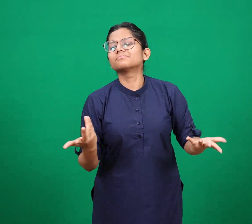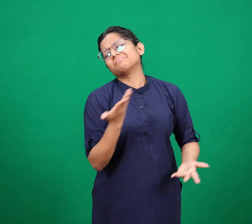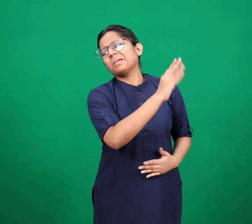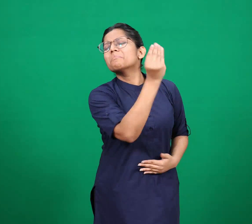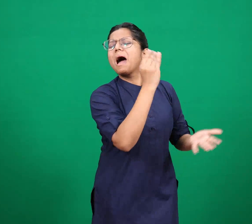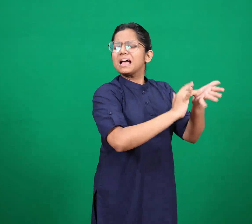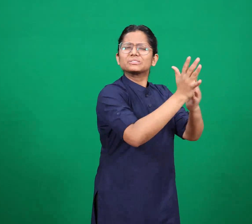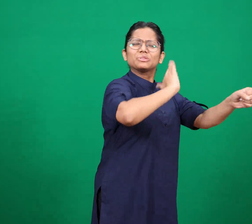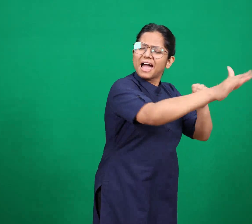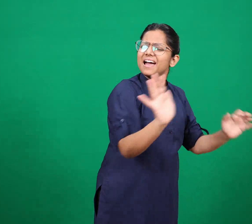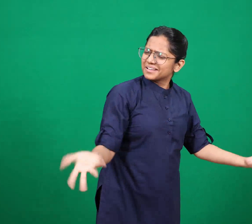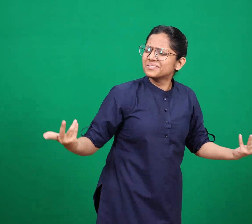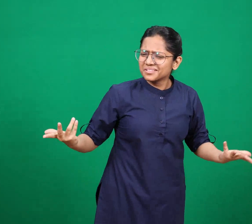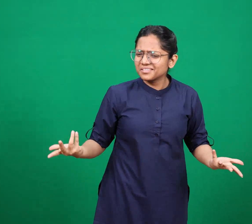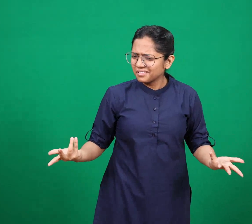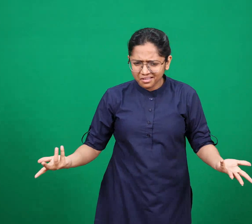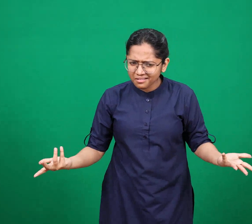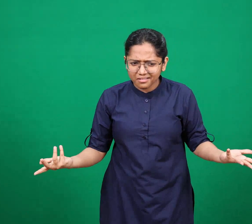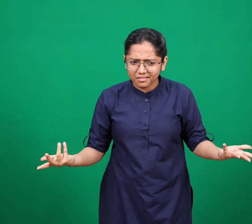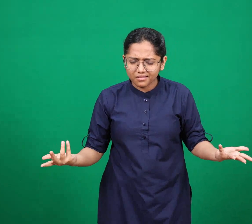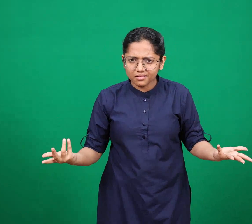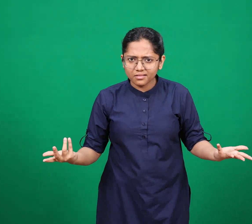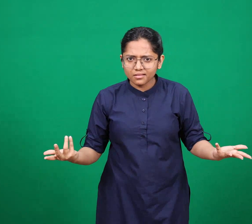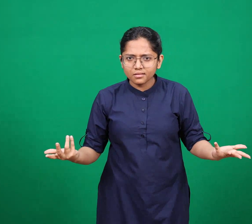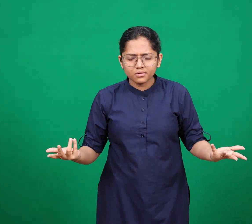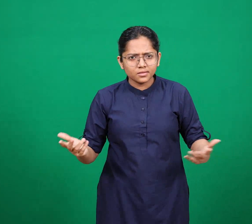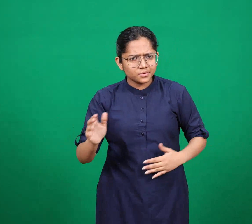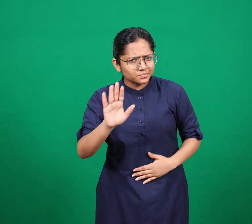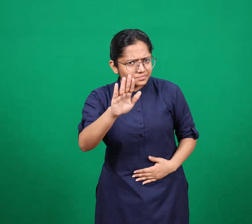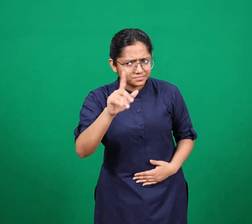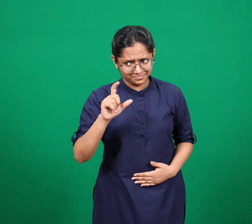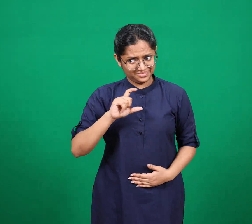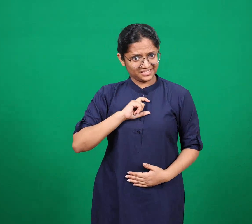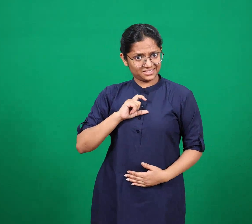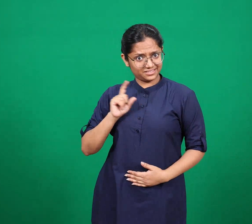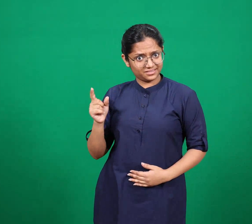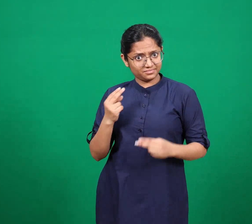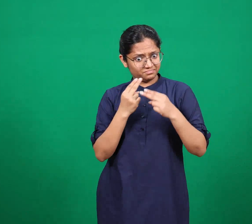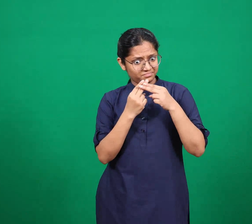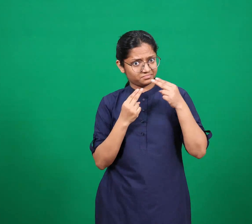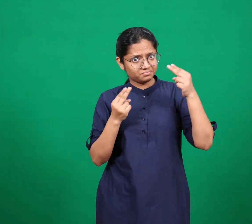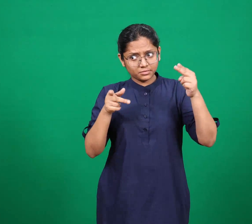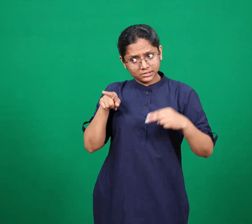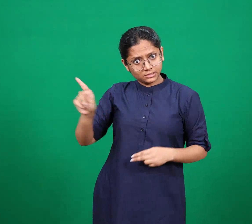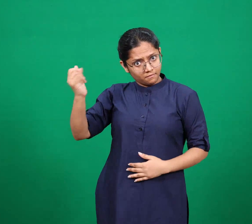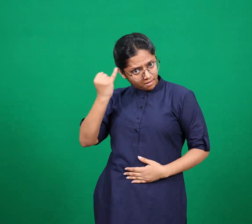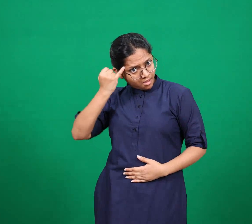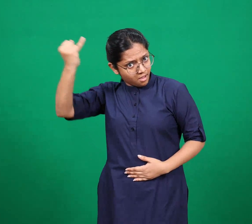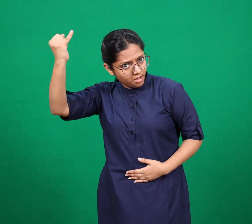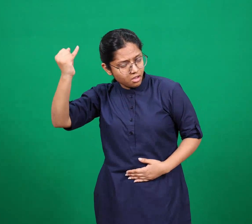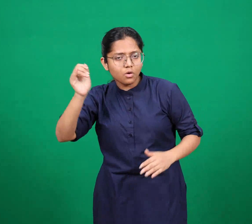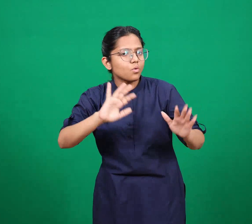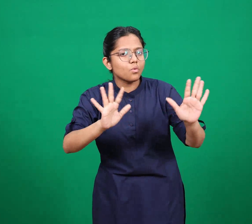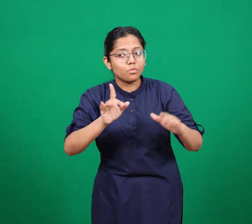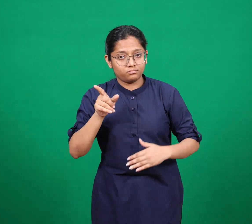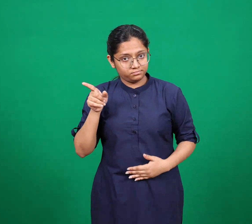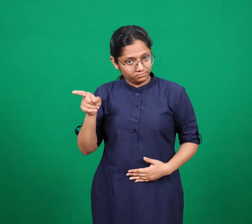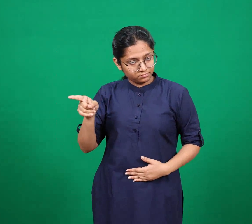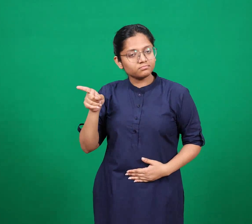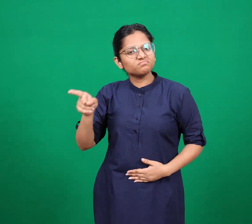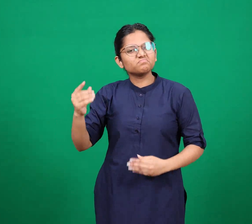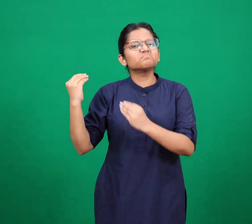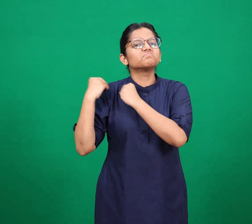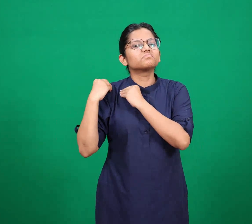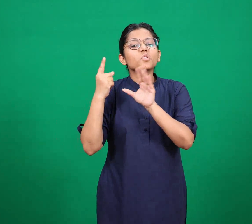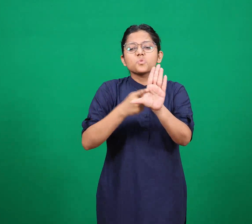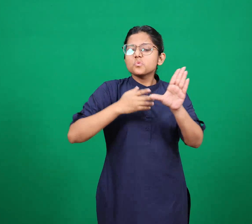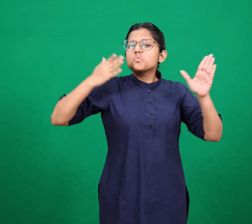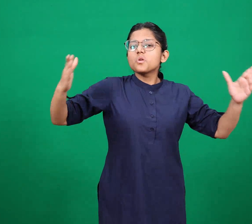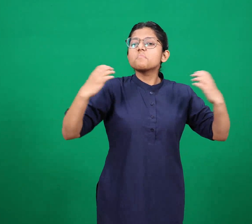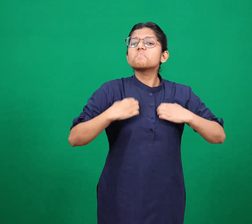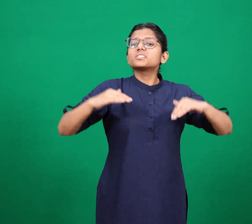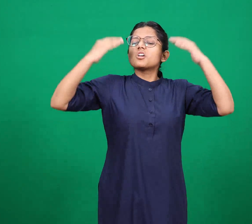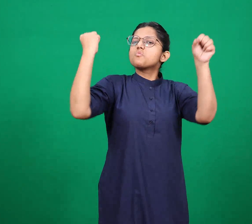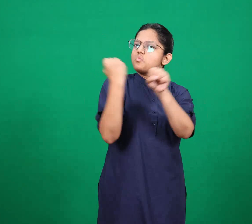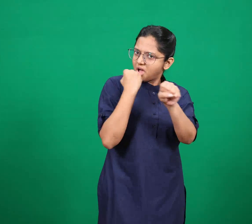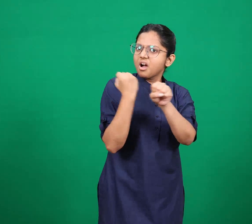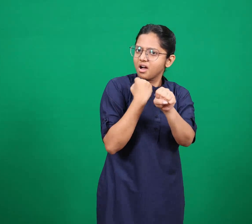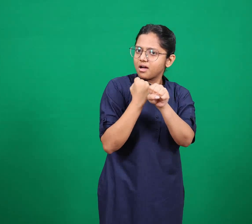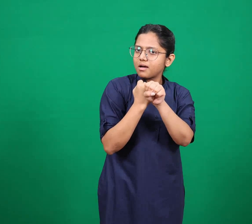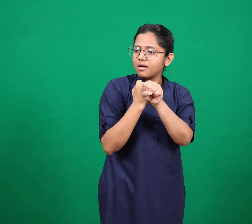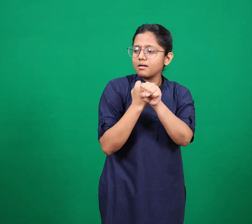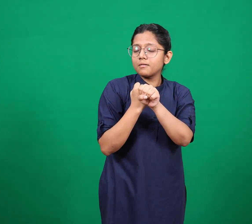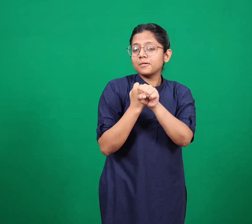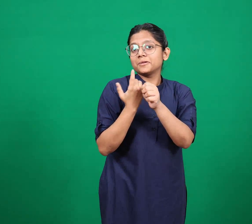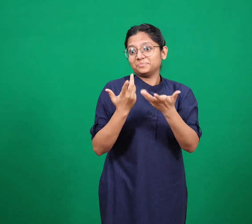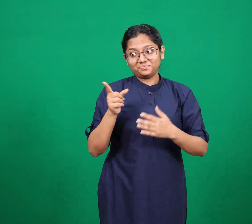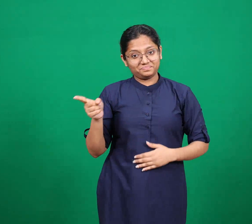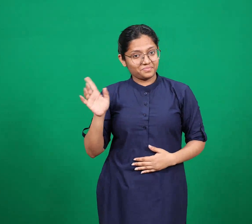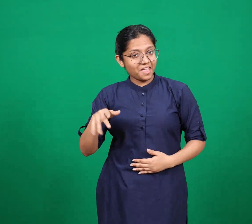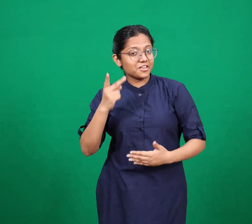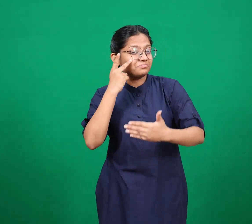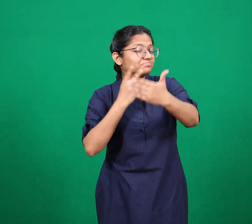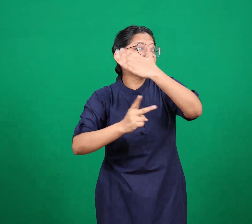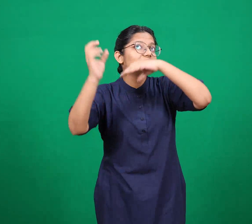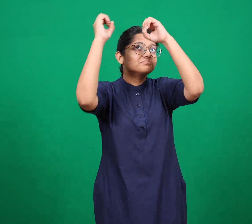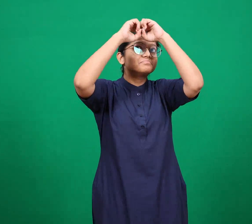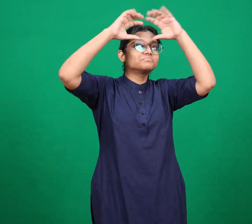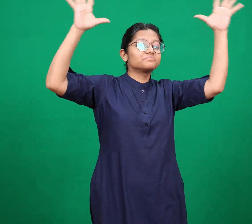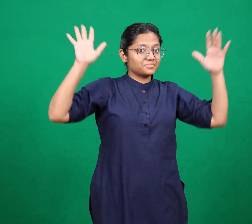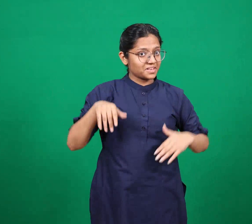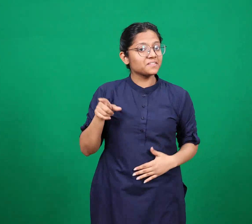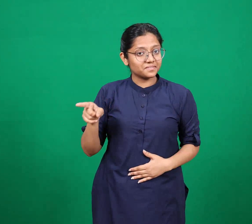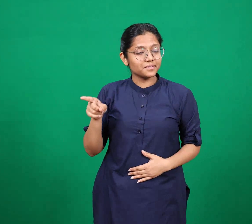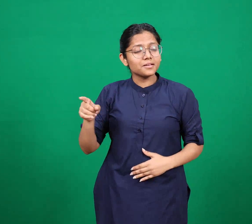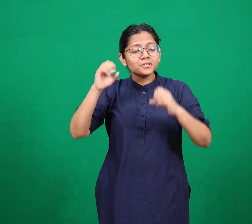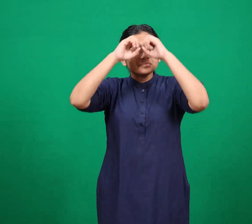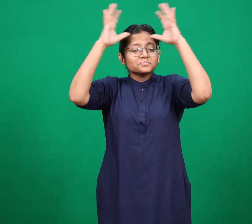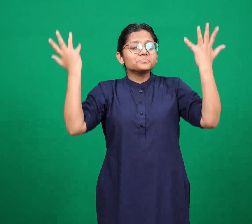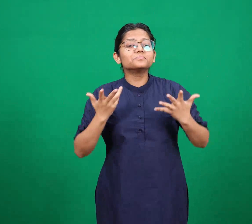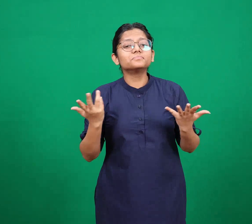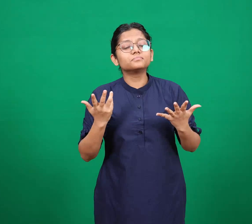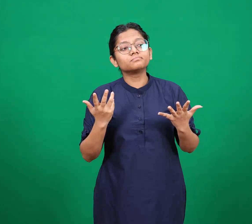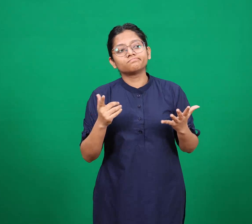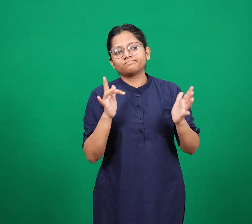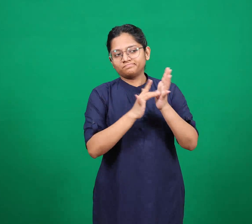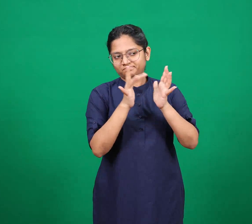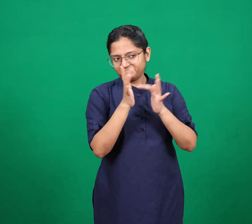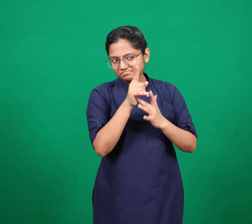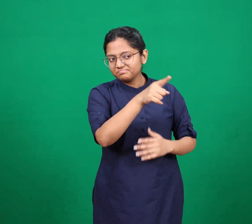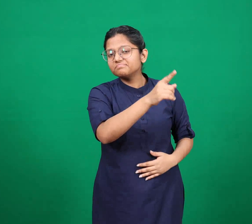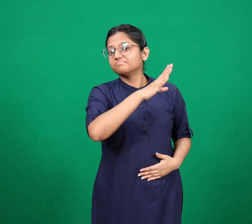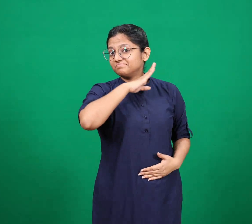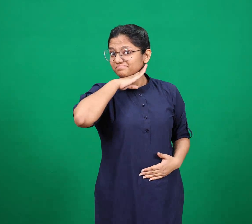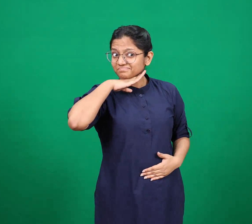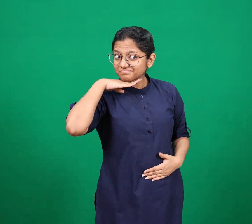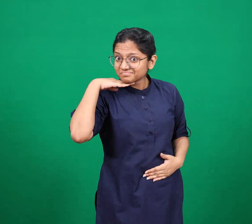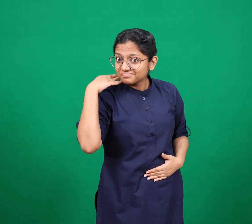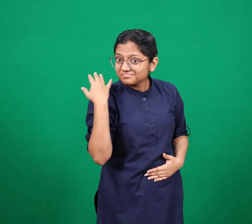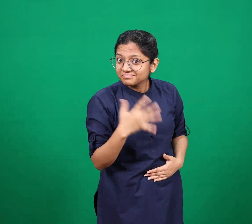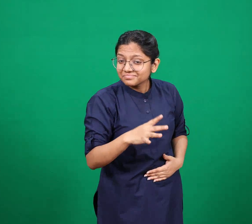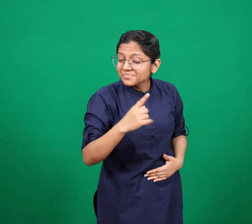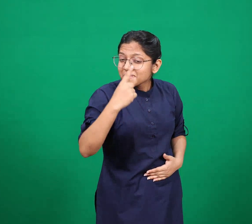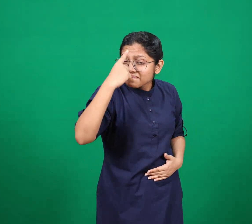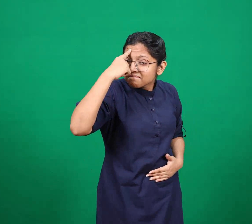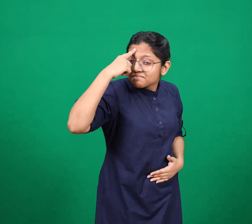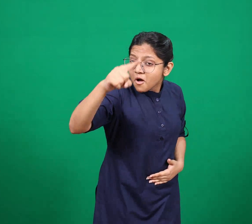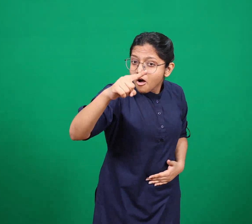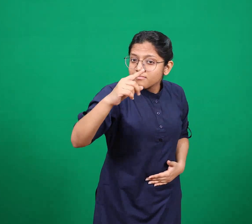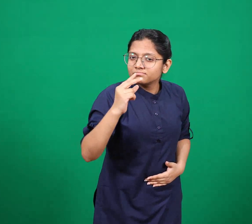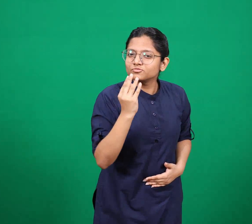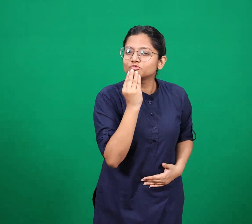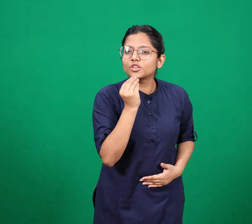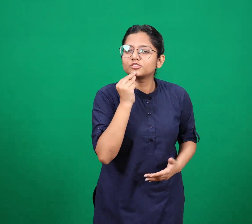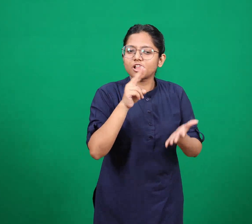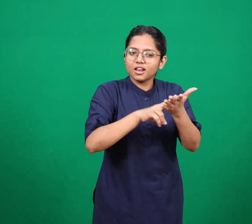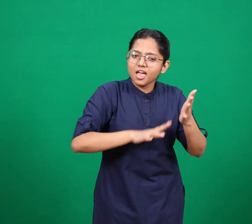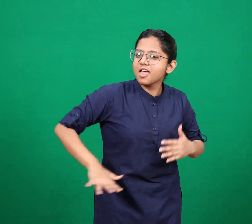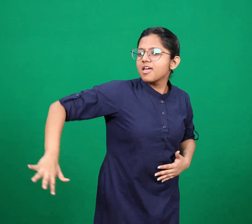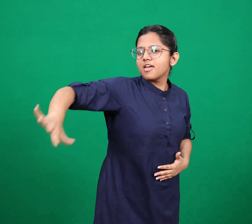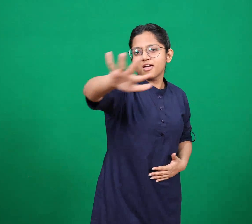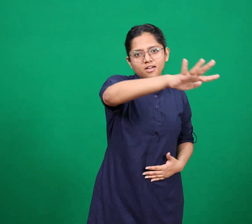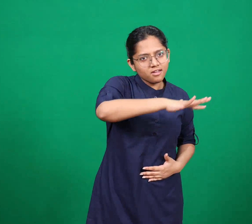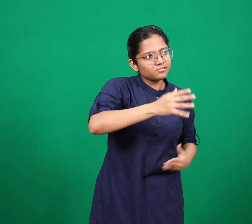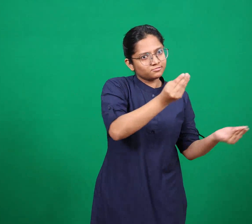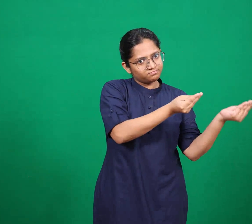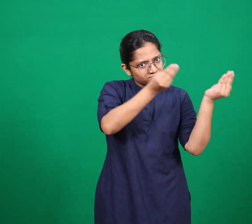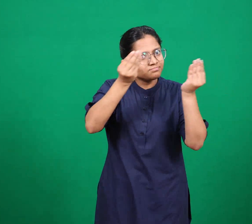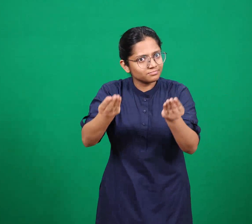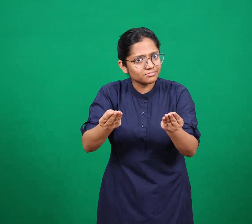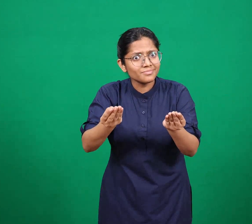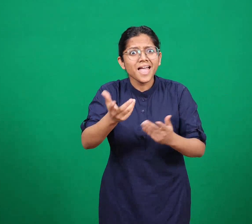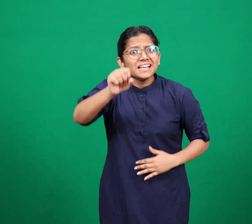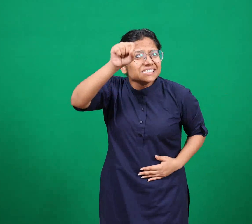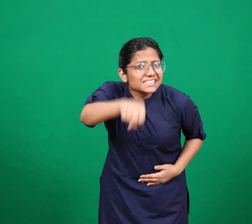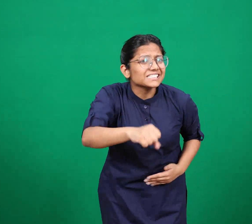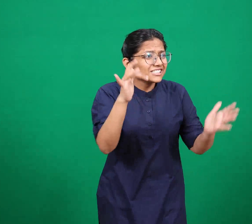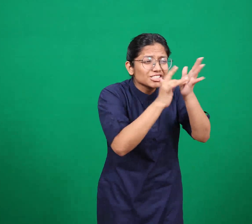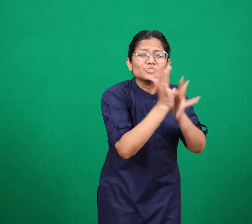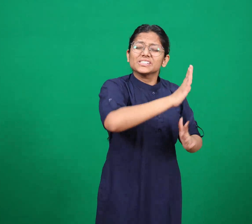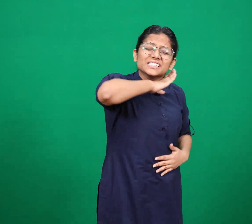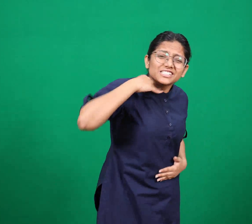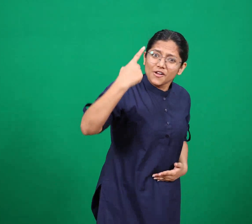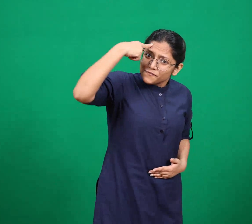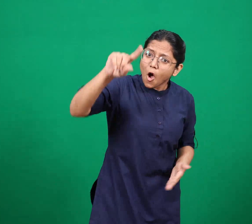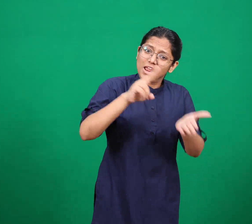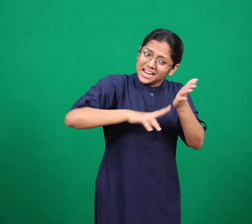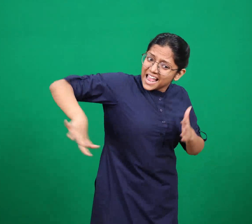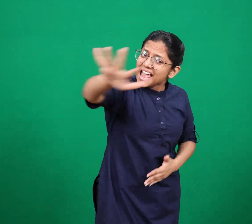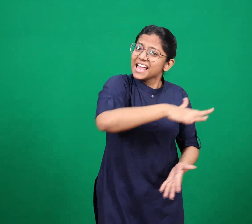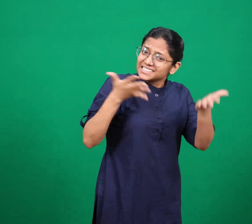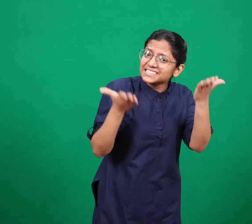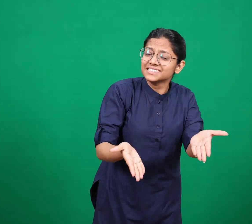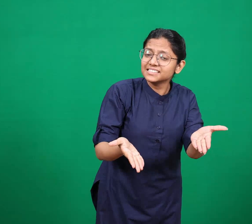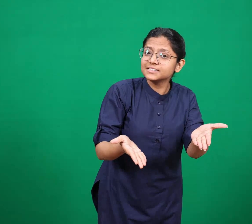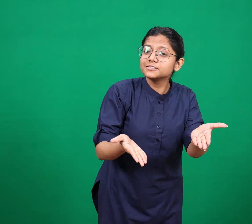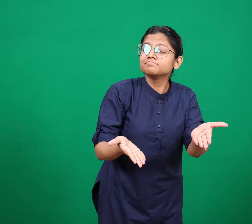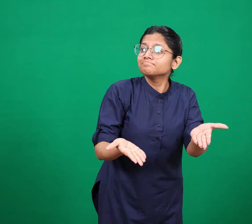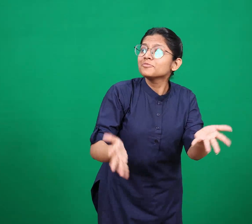You do not realize that it is better for you that one man die for the people than that the whole nation perish." Caiaphas did not say this on his own.